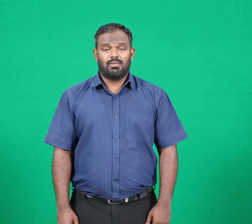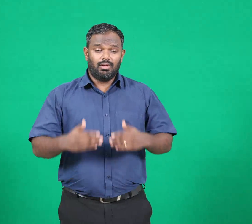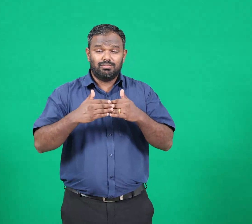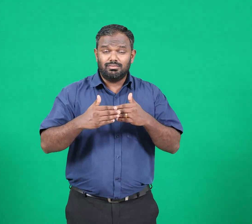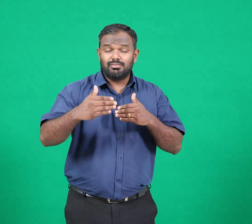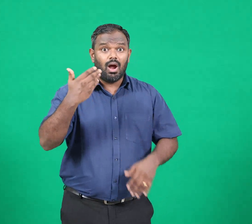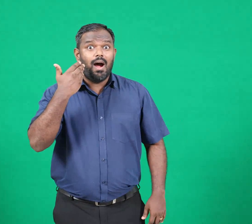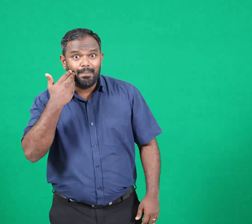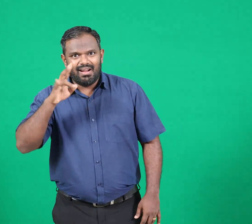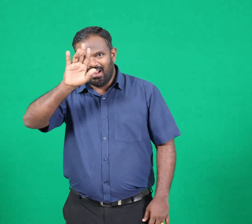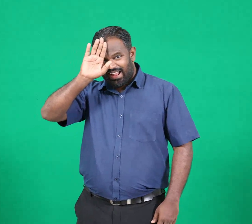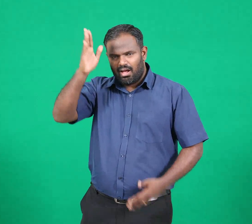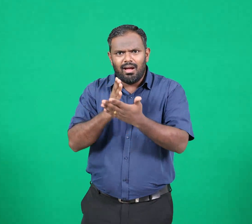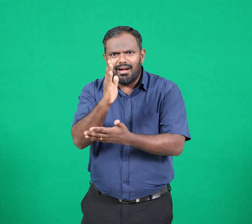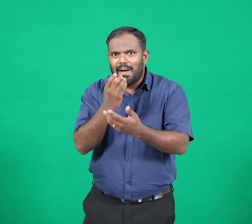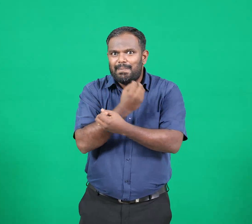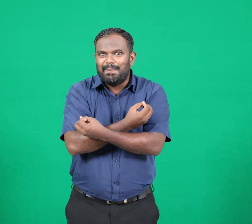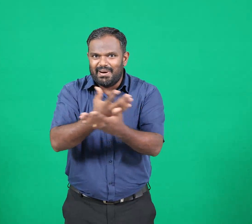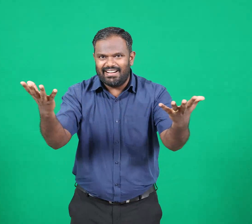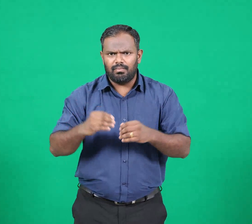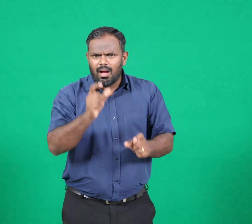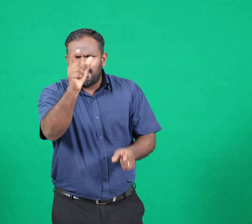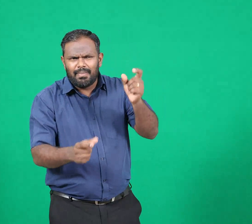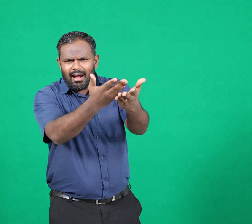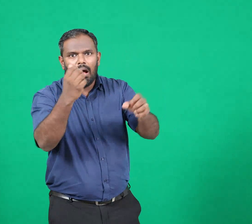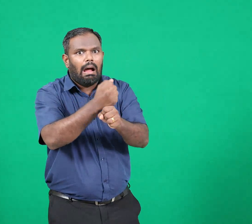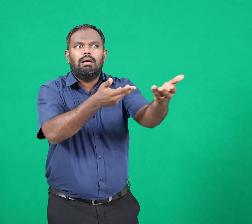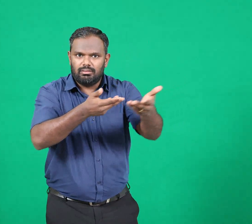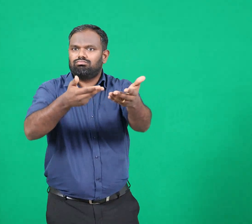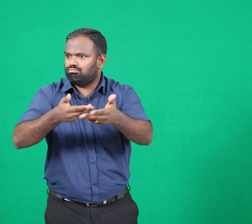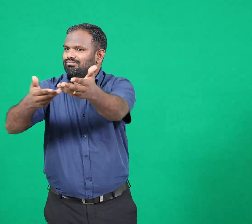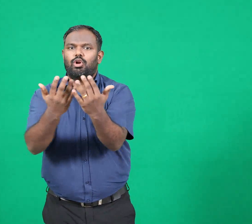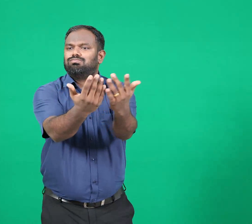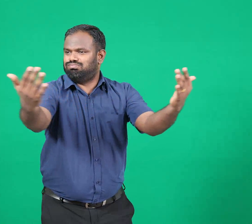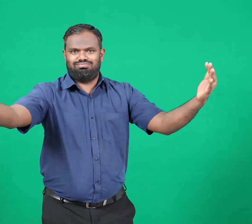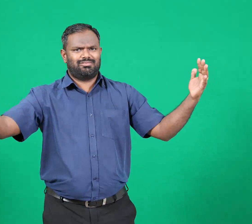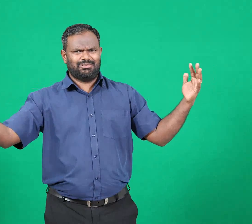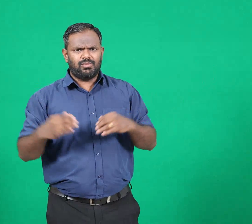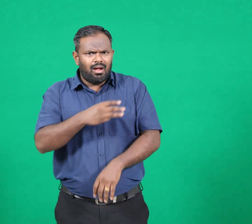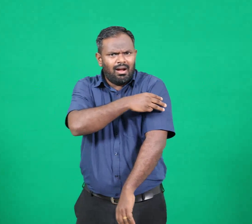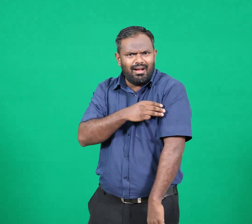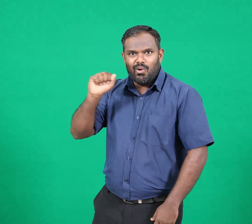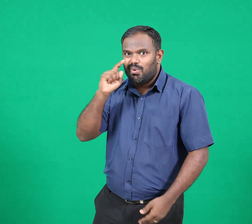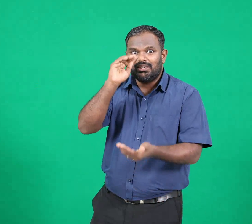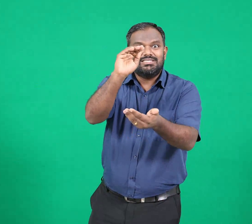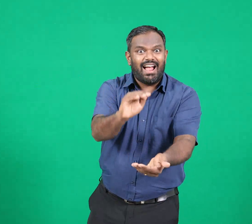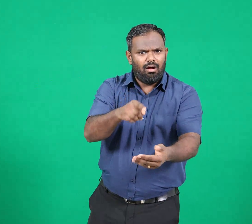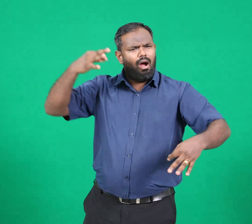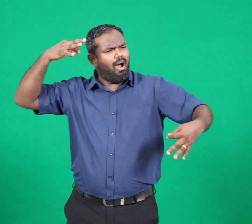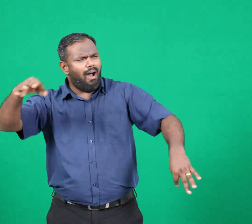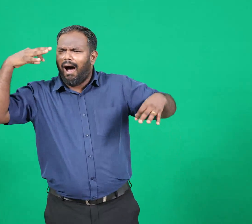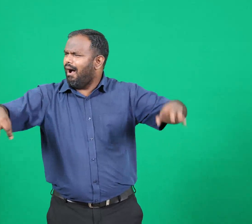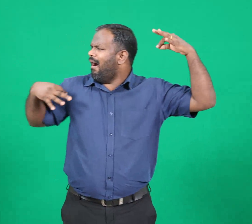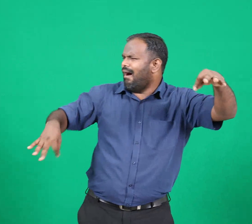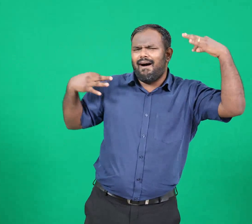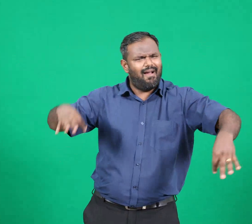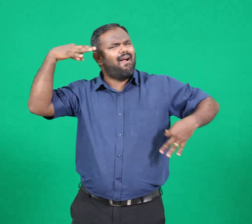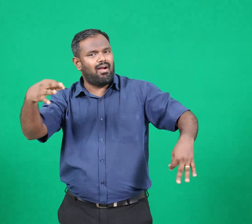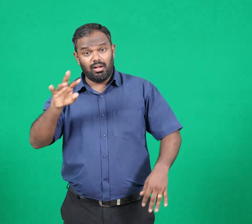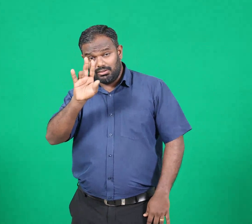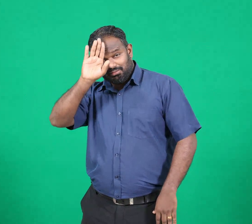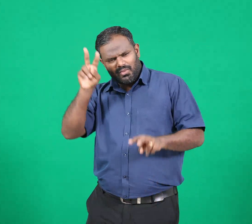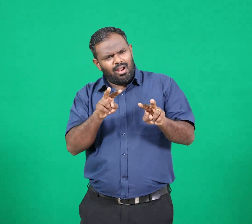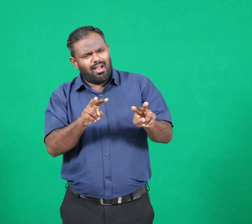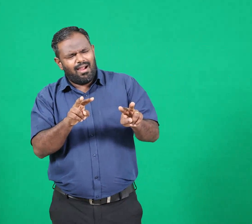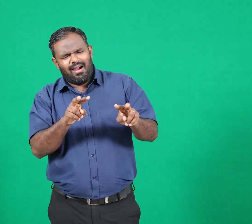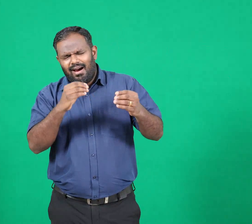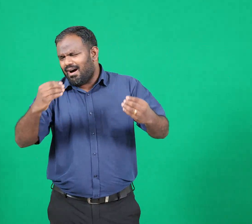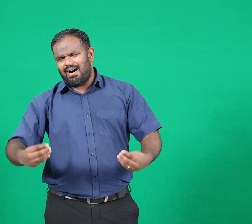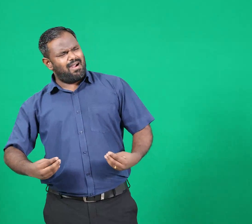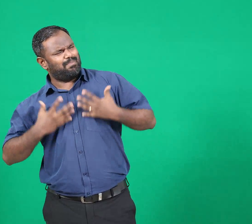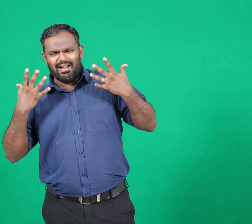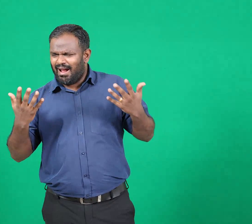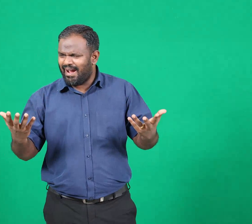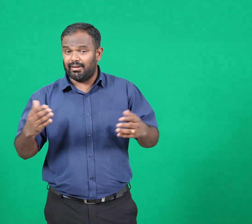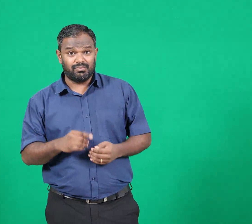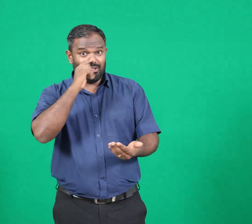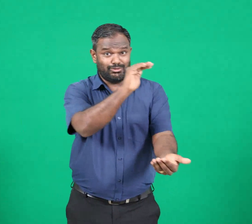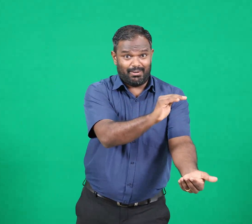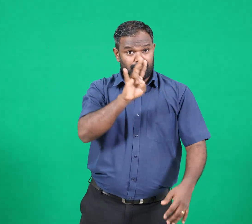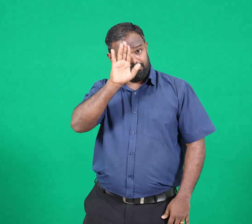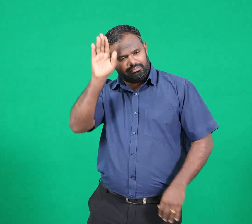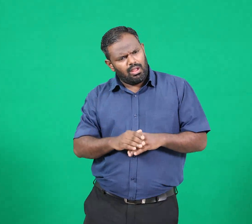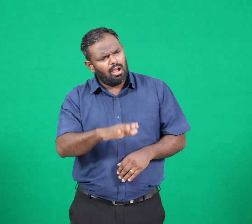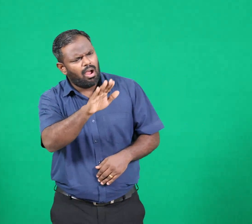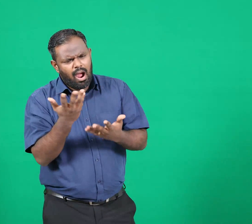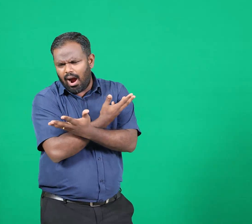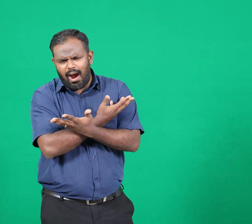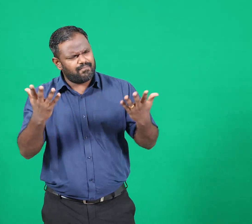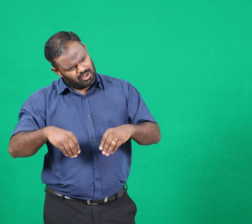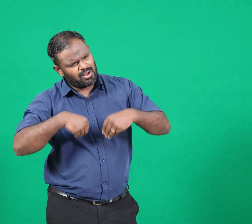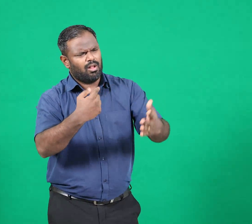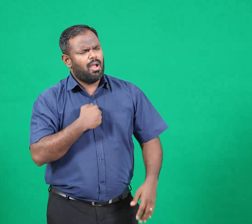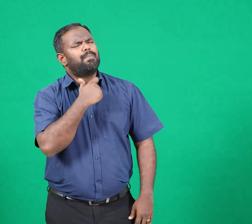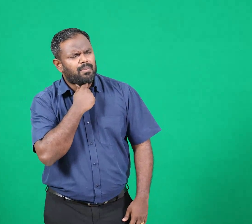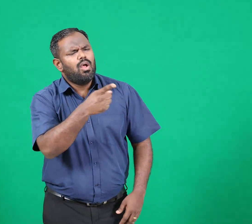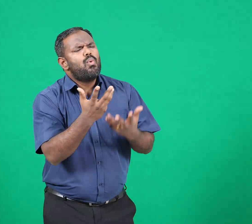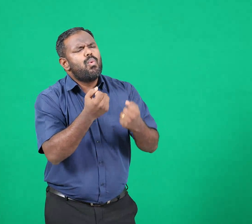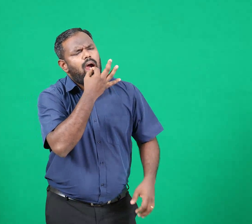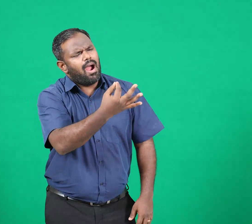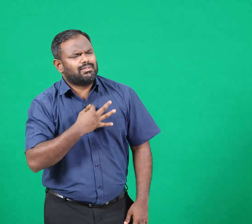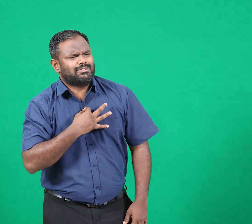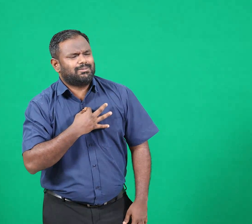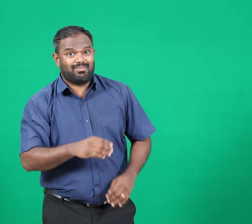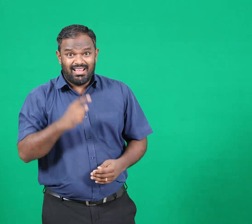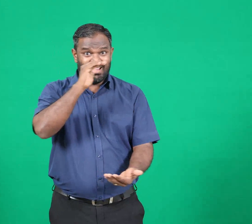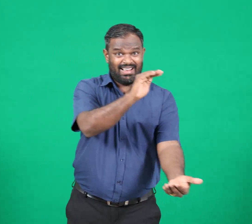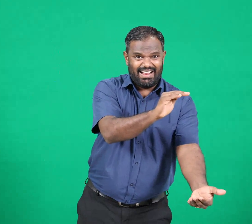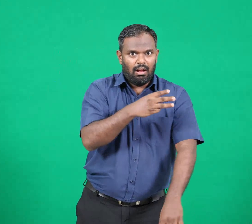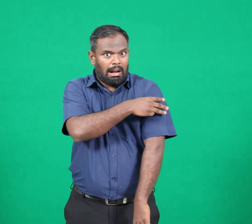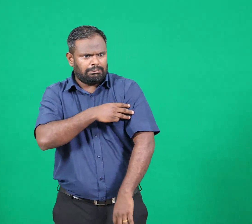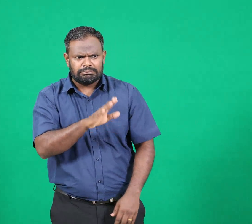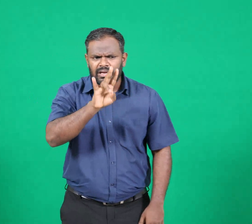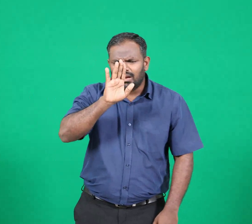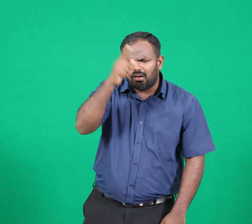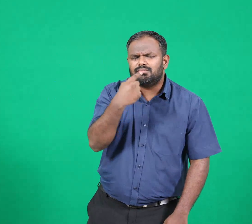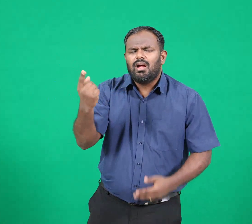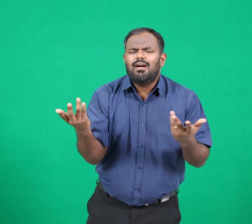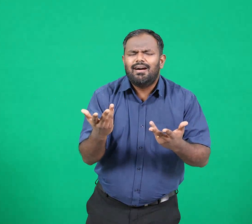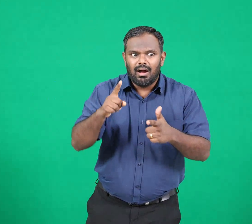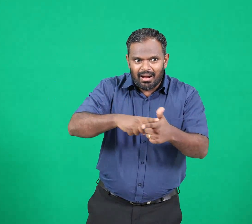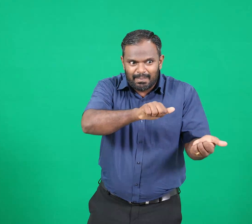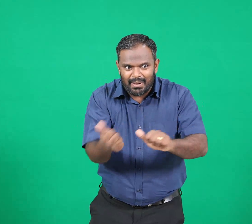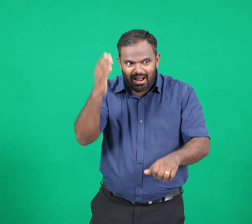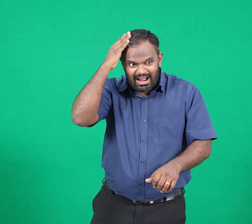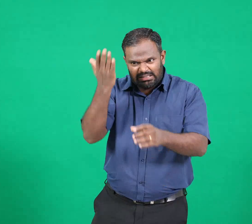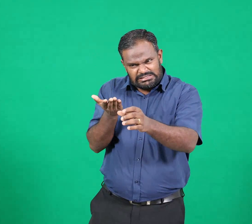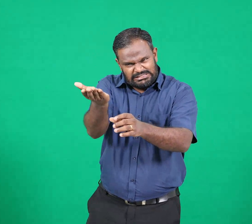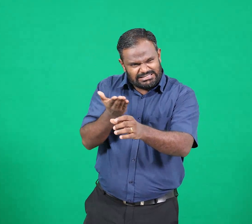On Herod's birthday, however, the daughter of Herodias danced before them and pleased Herod so much that he promised with an oath to give to her whatever she asked.